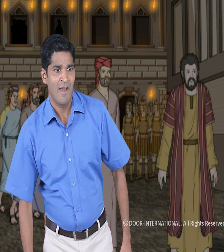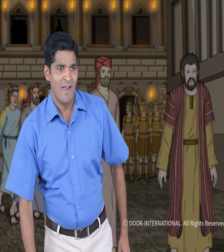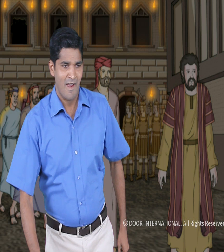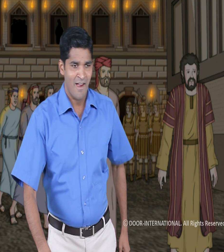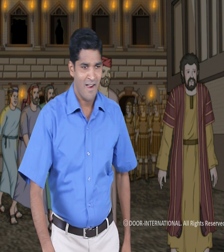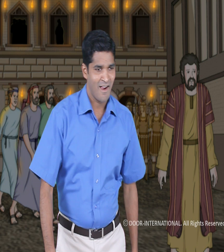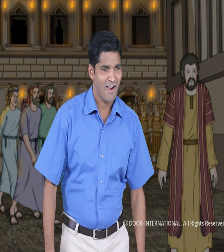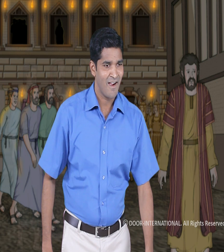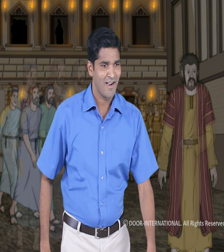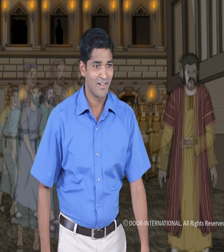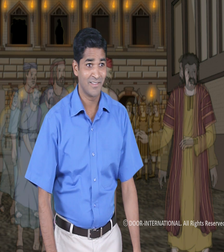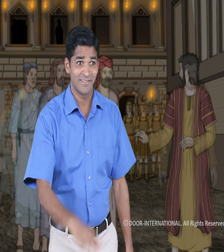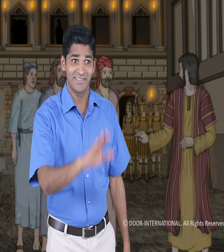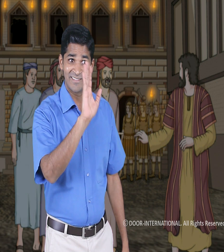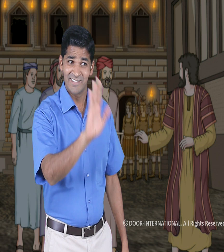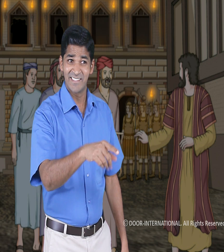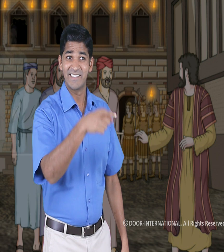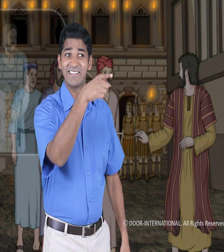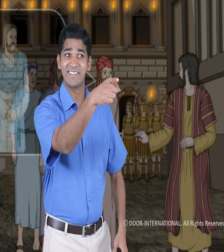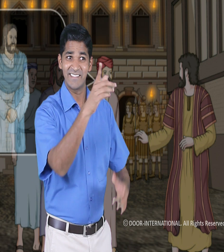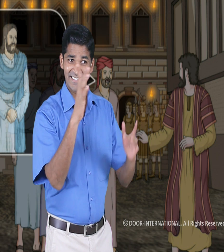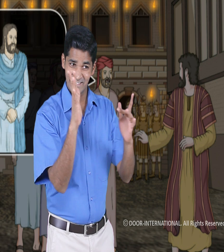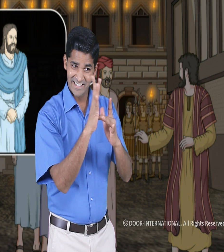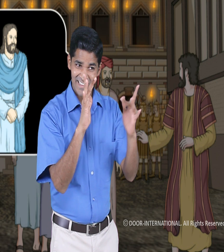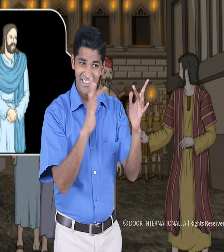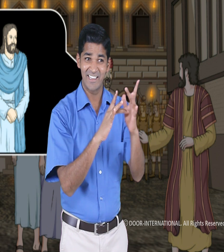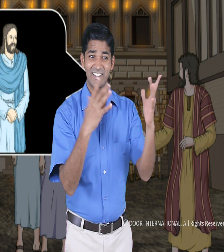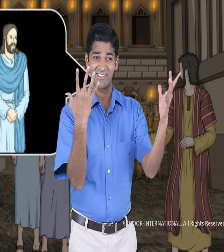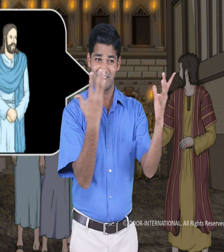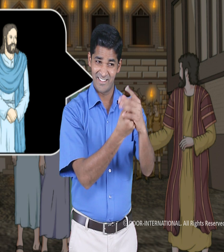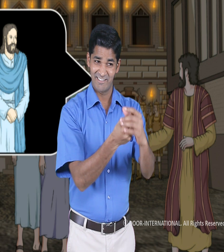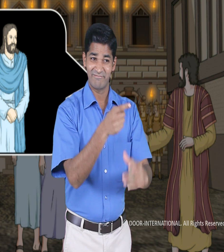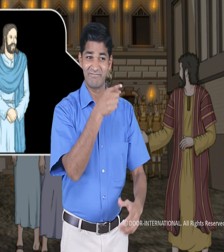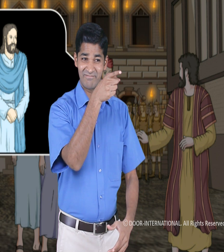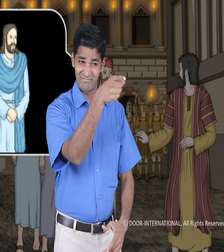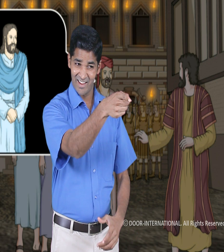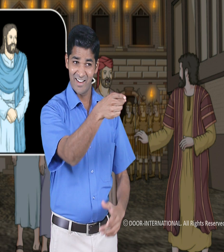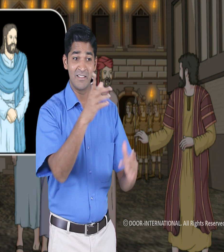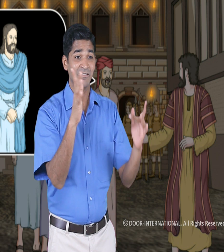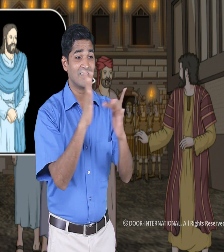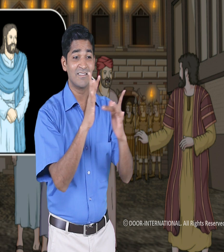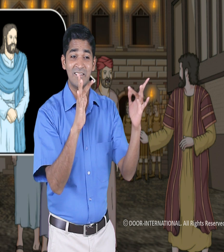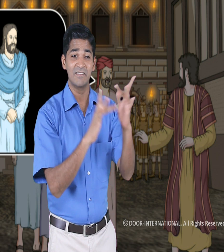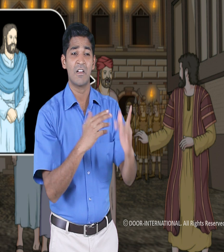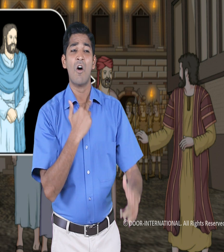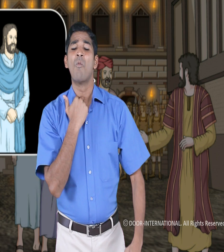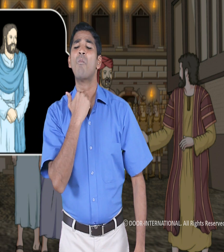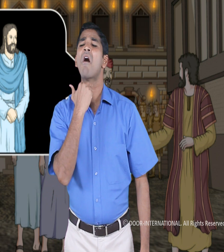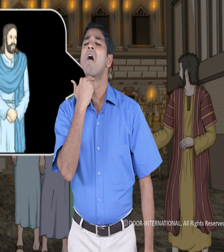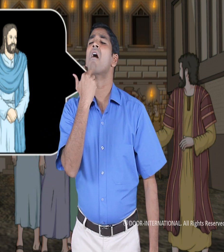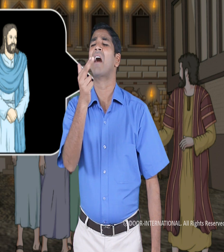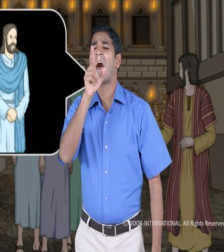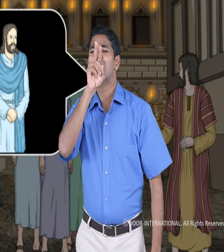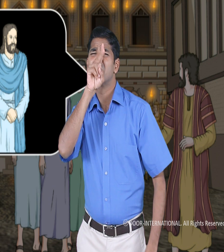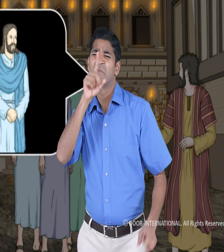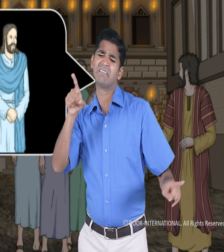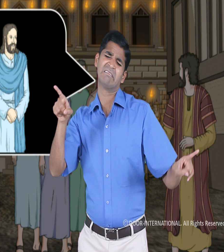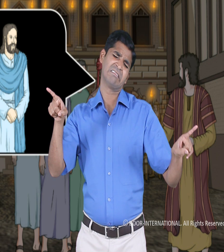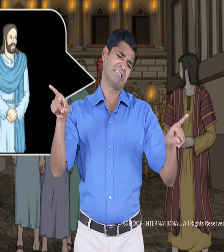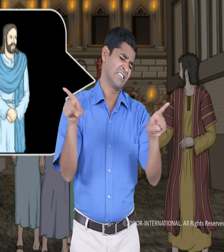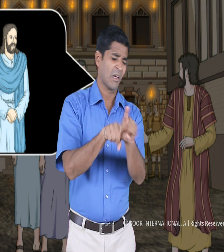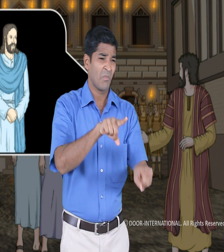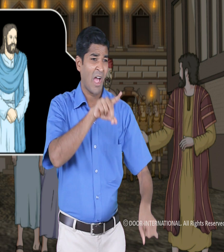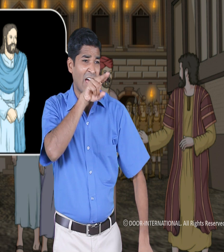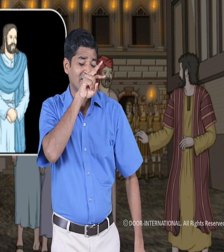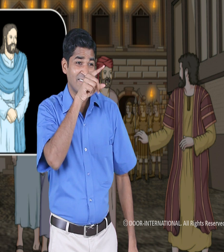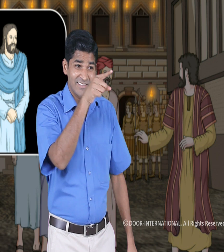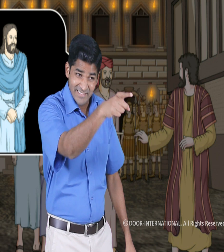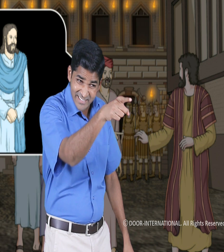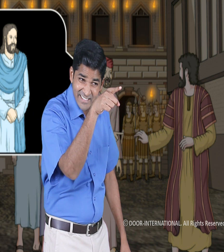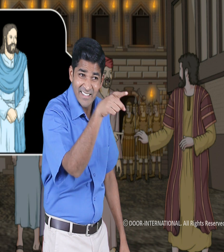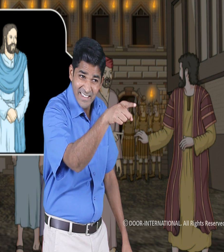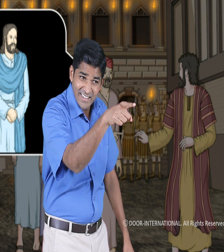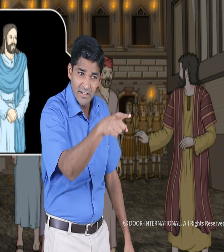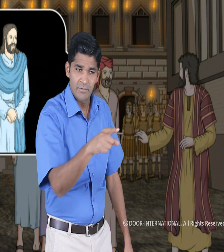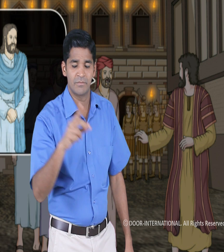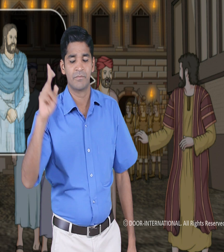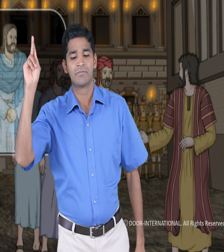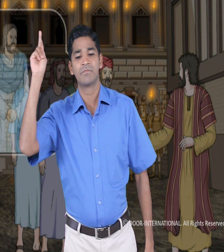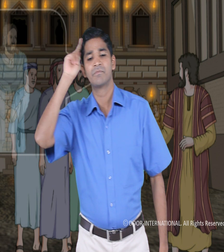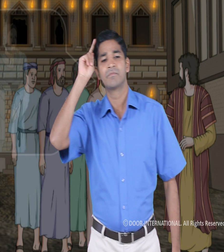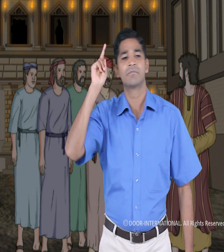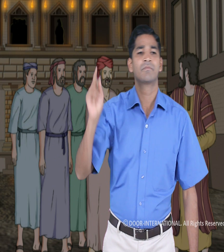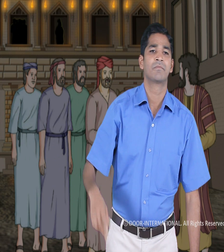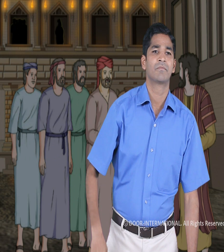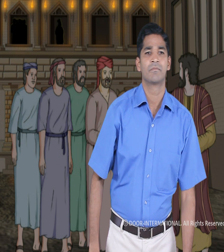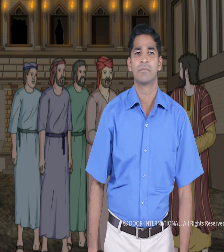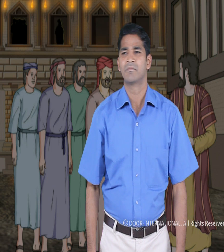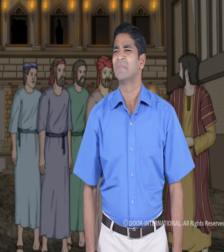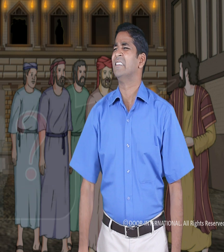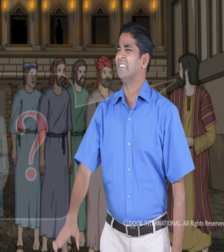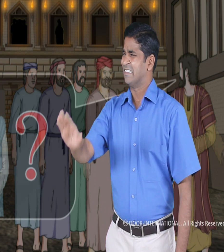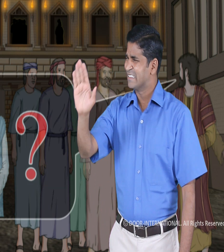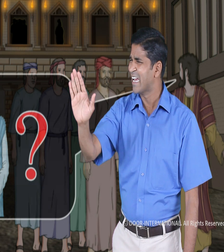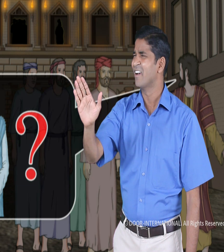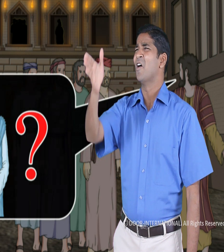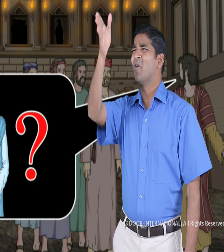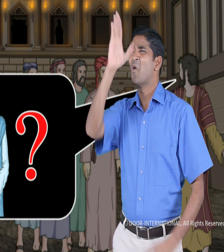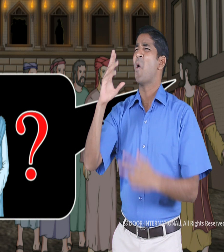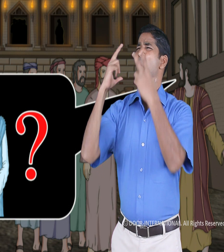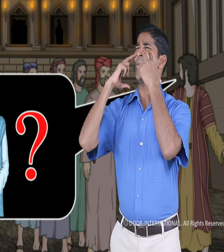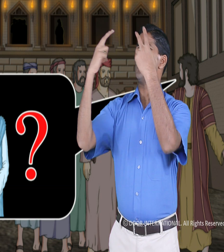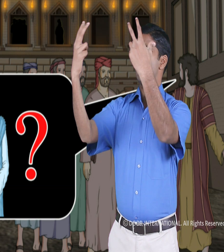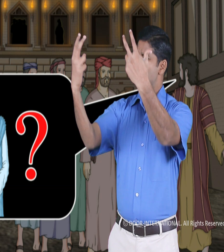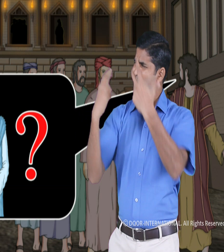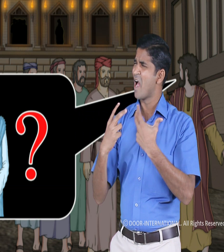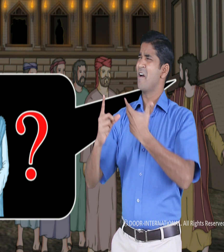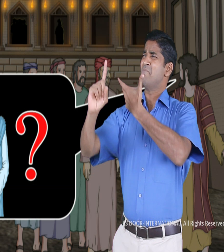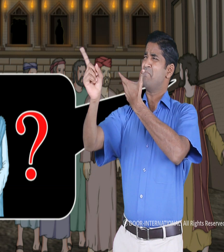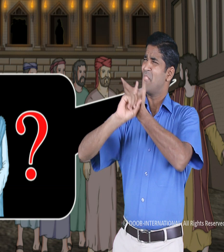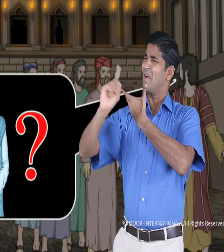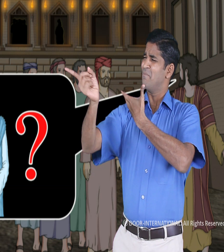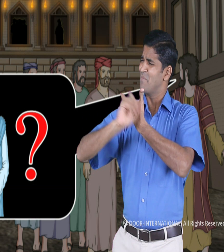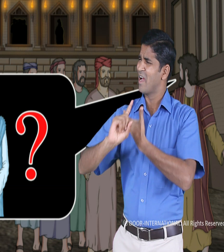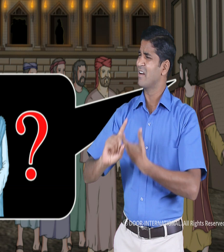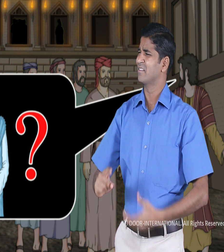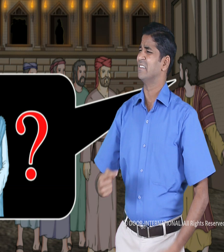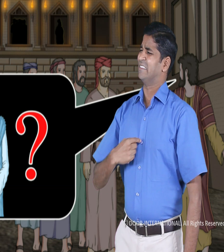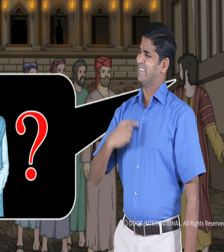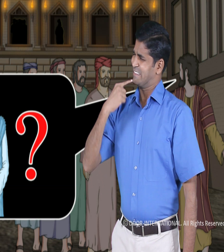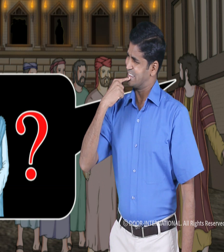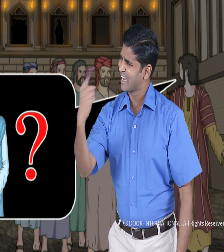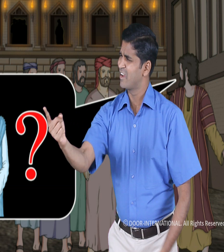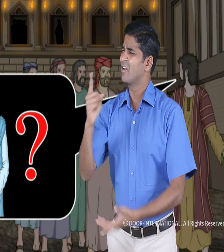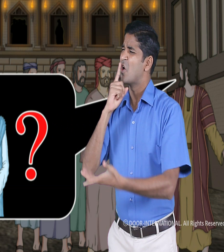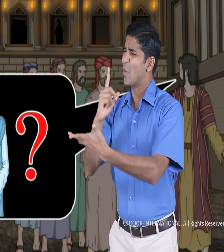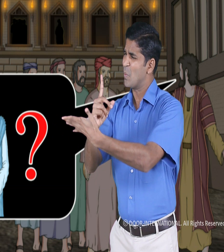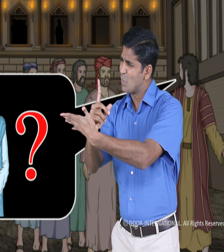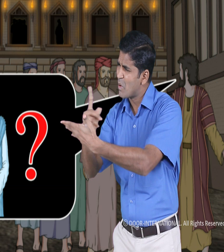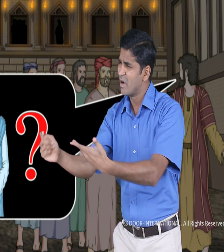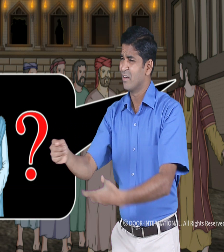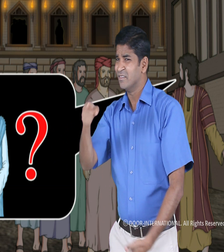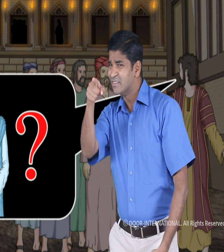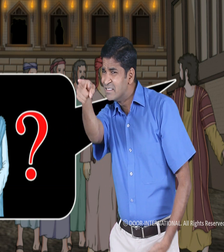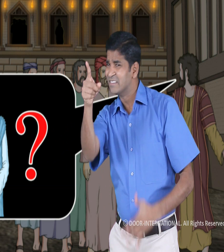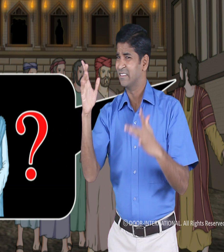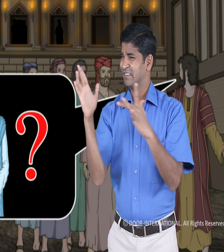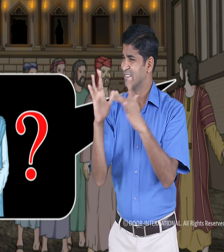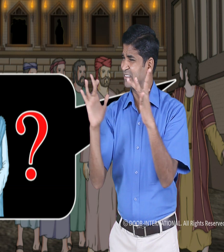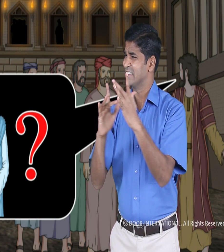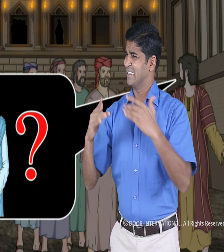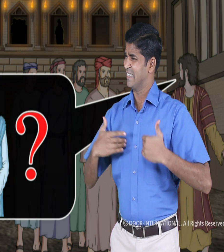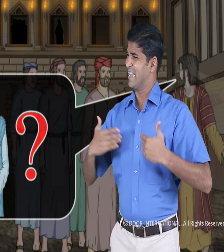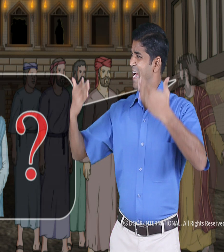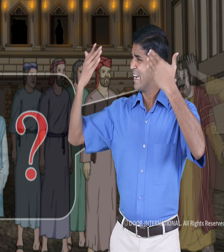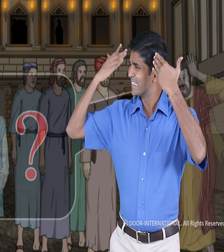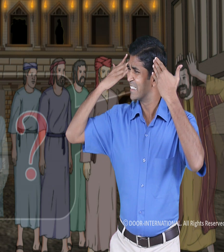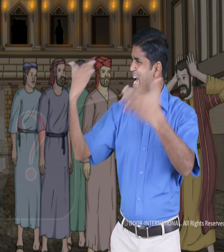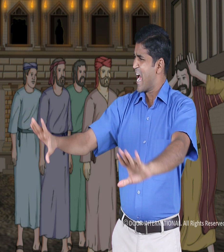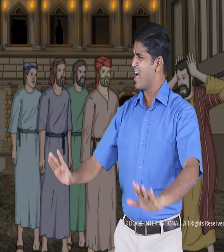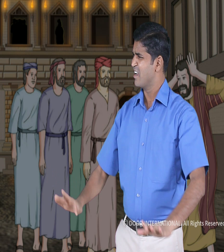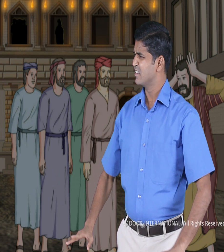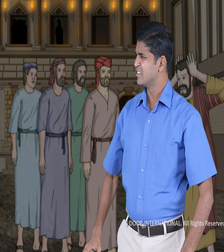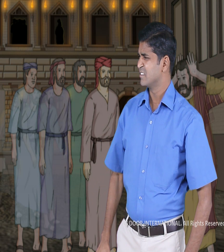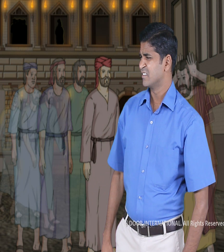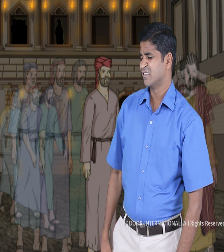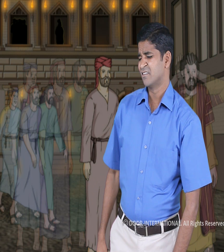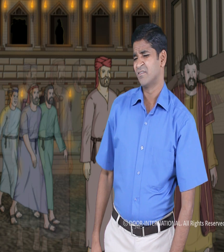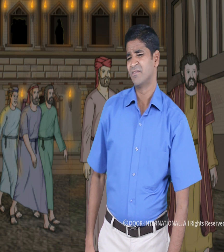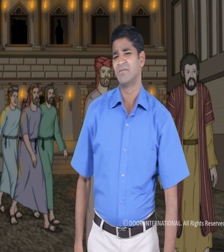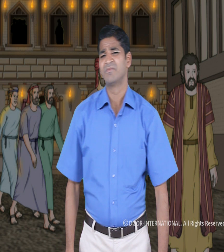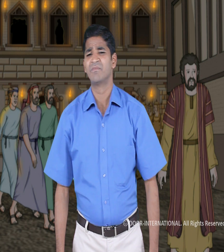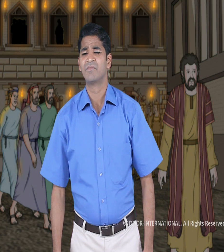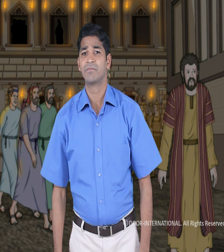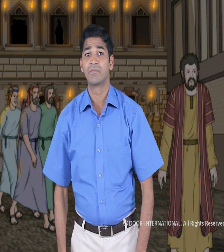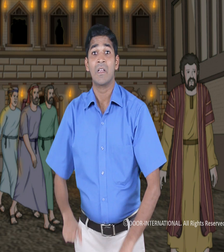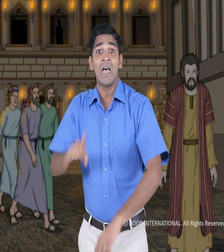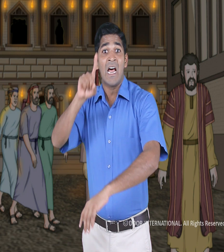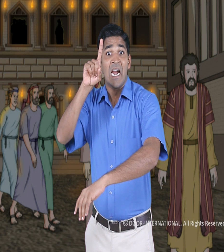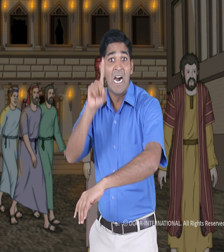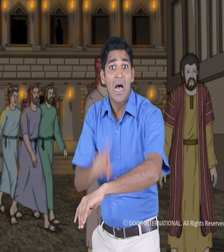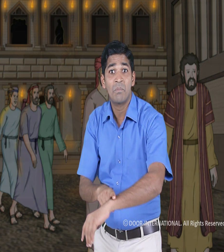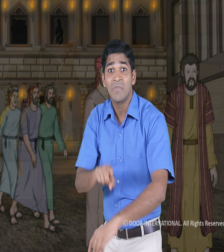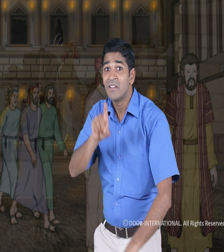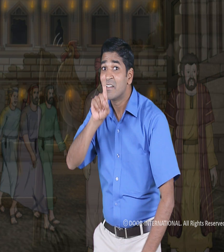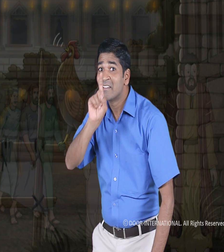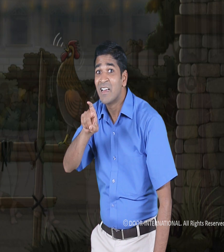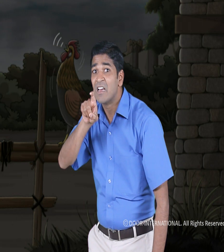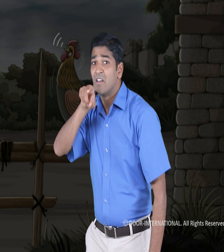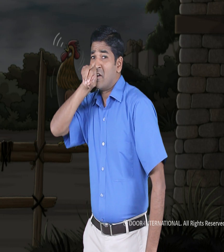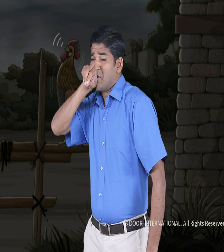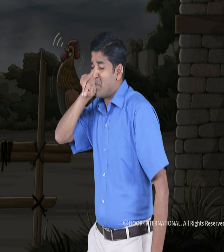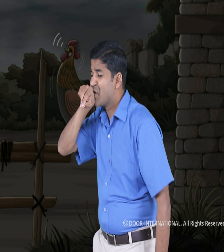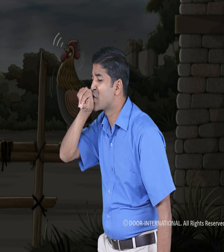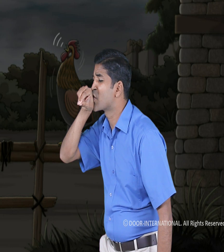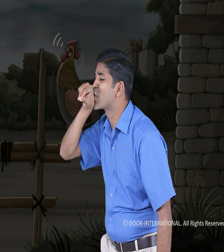“Surely you are one of them,” they said, “for your accent gives you away.” At that he began to curse and swear to them, “I do not know the man!”